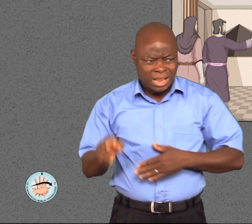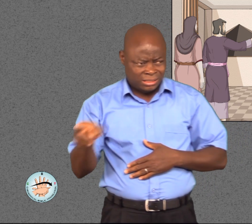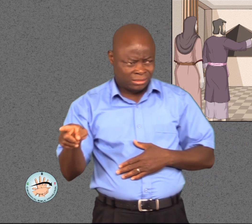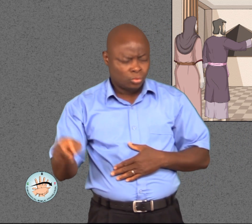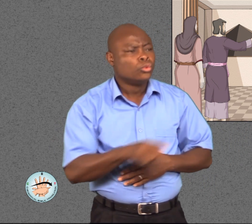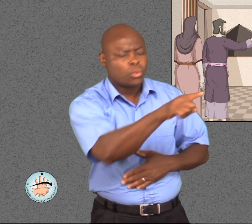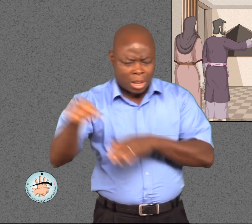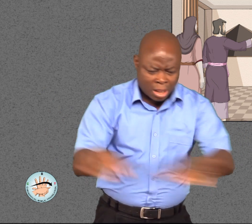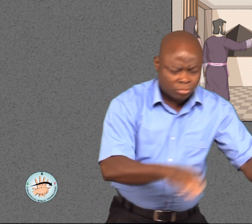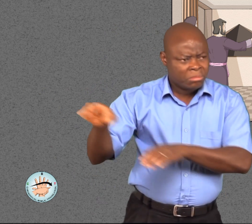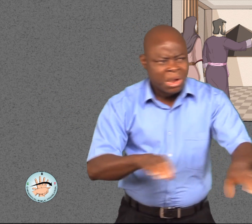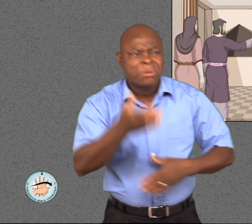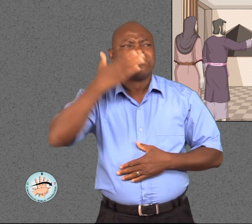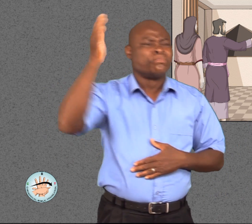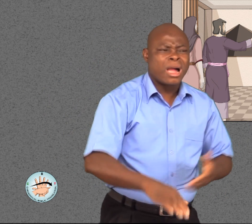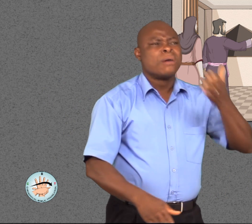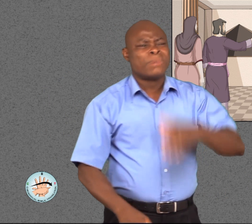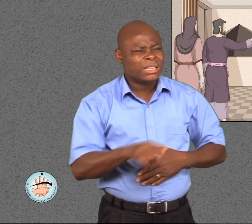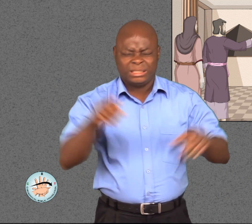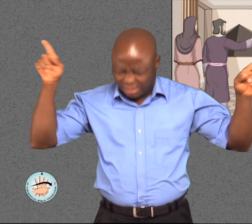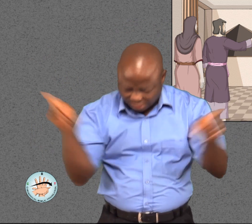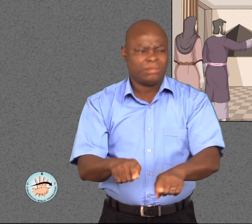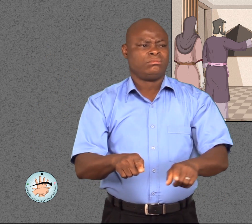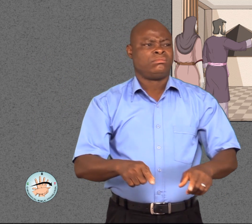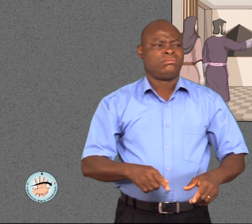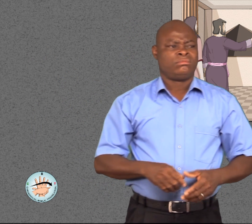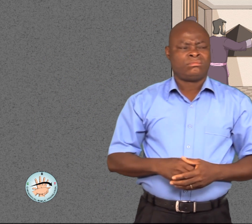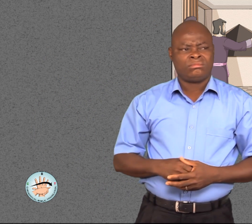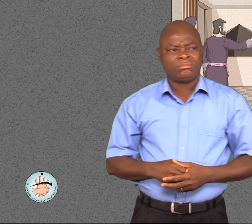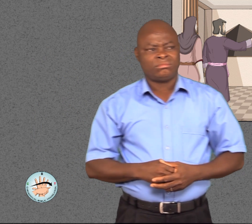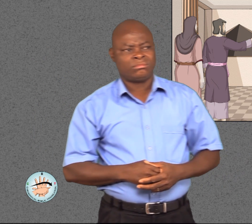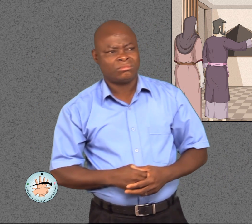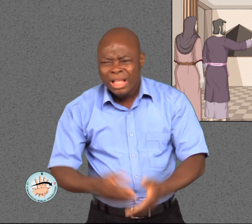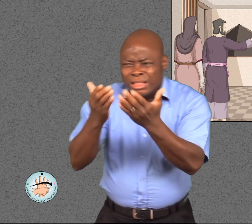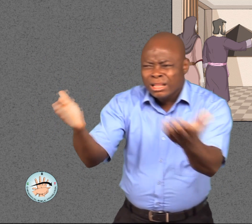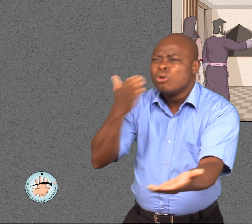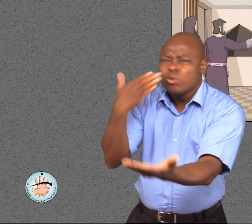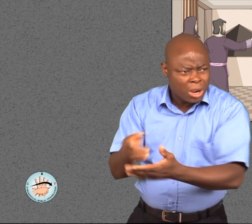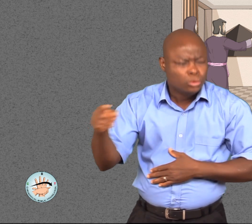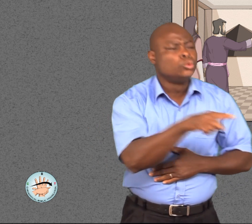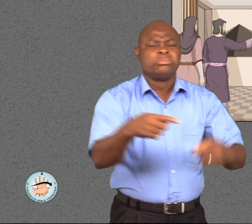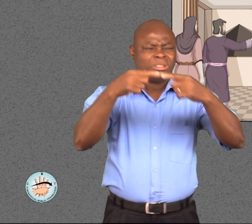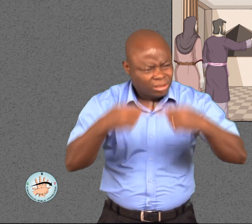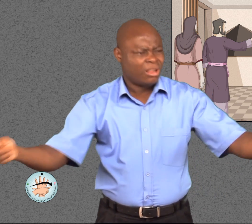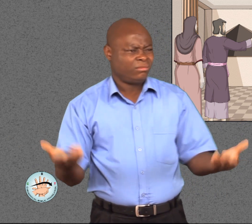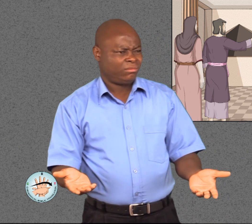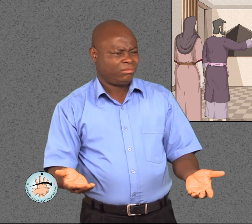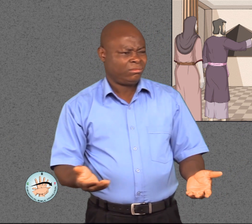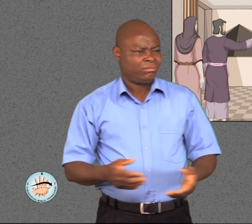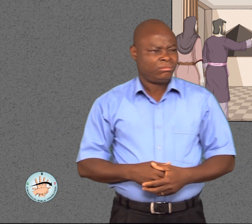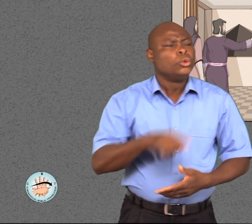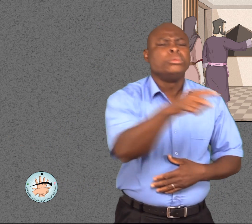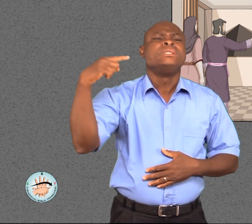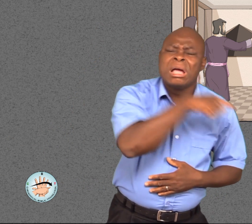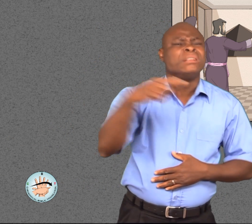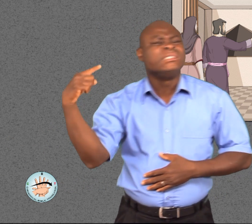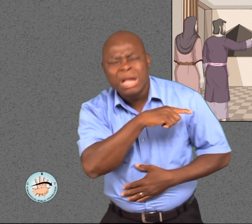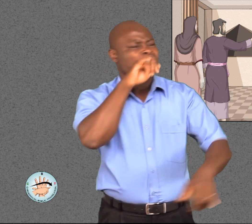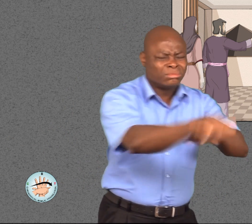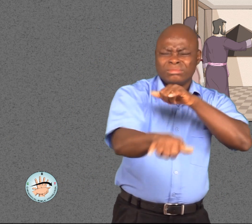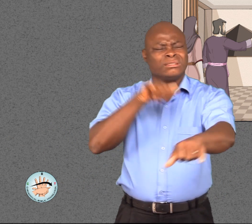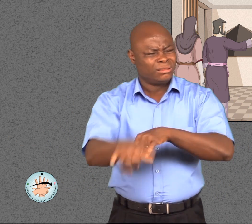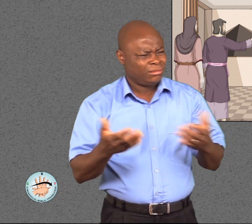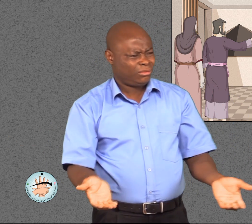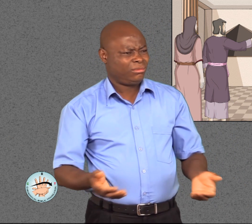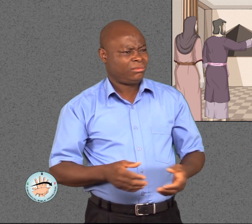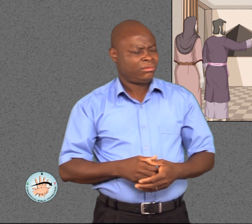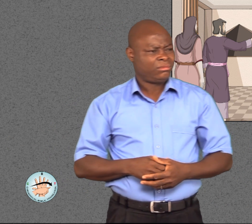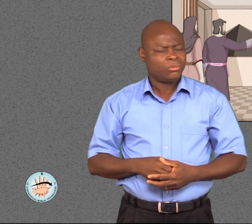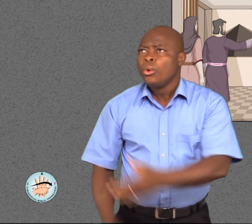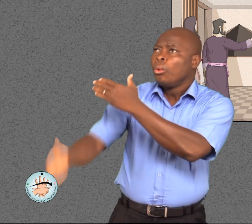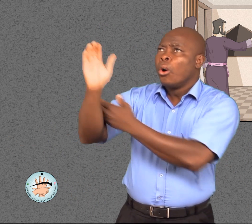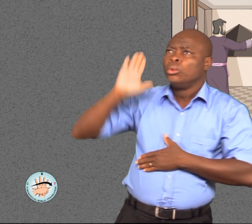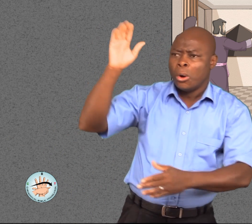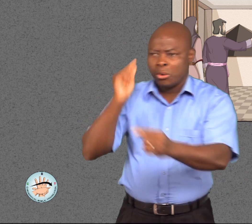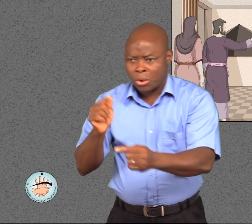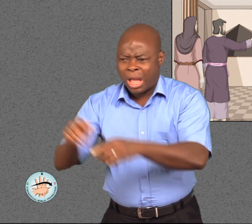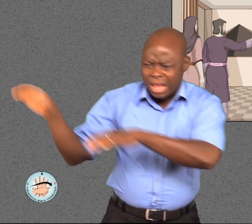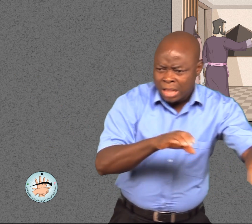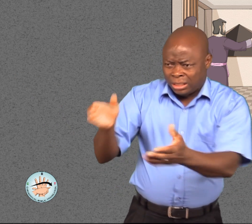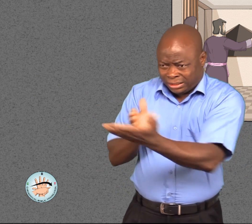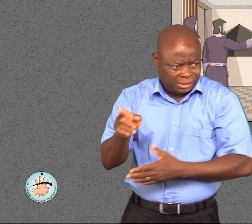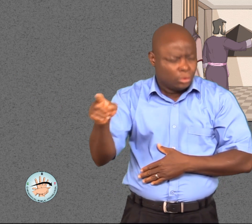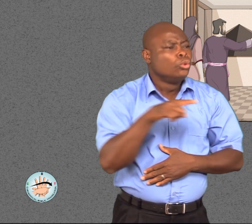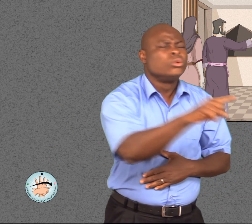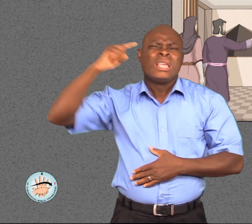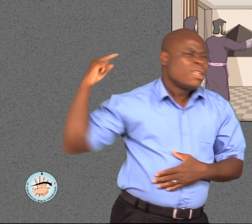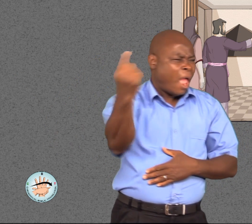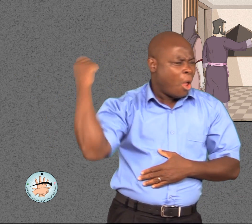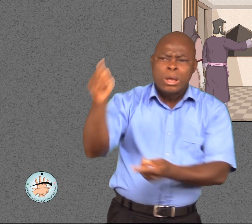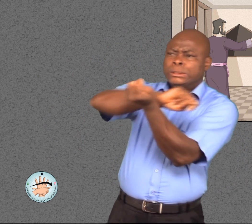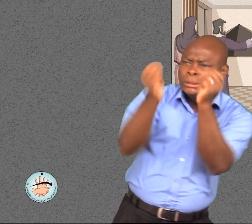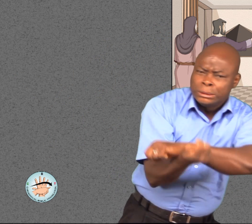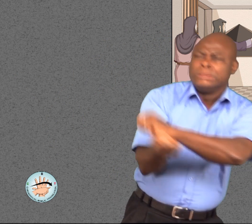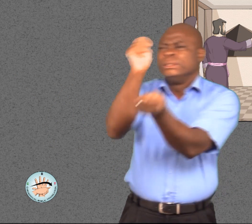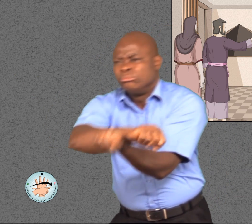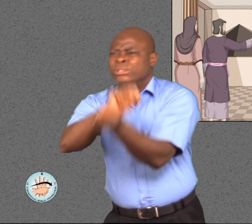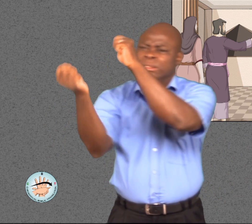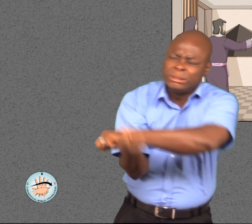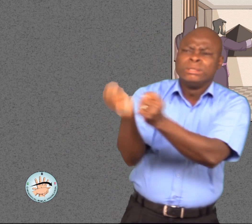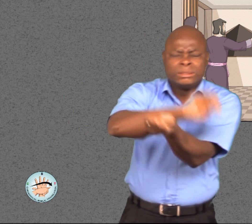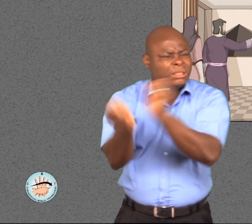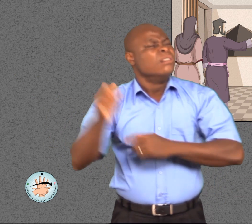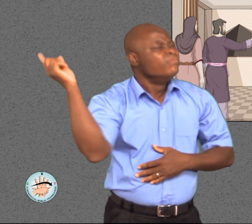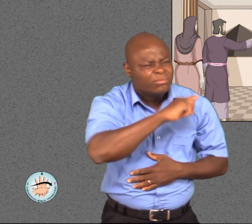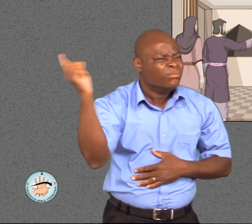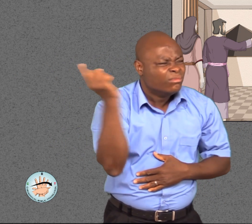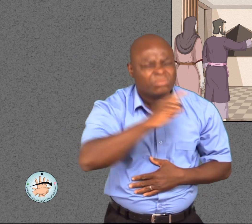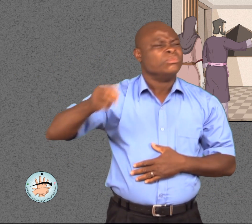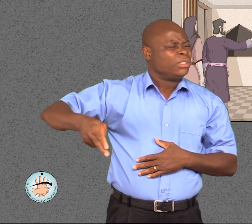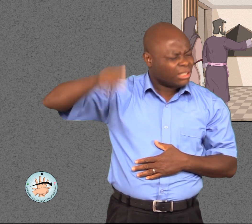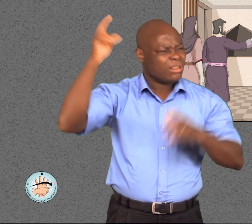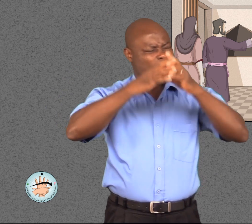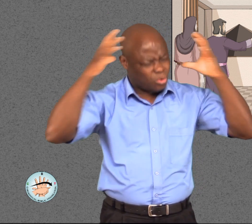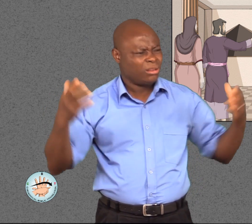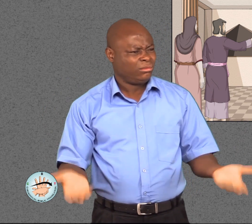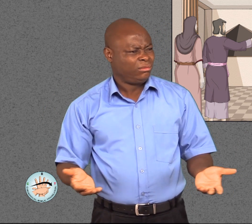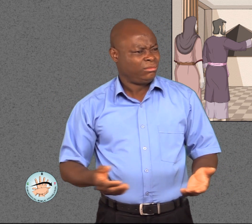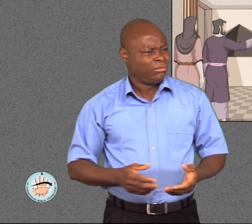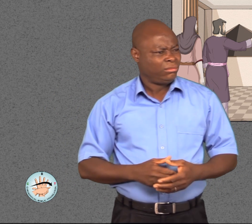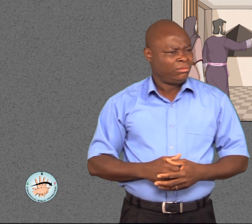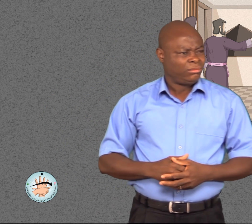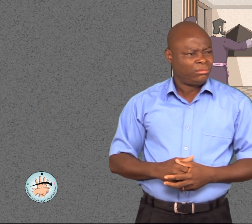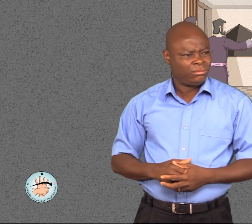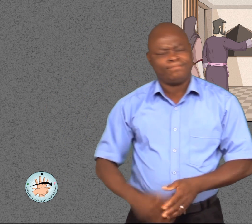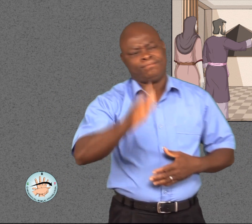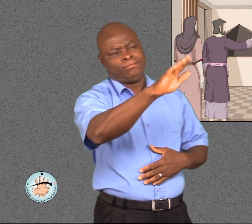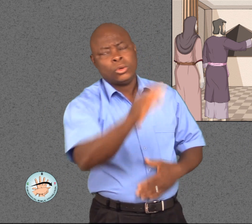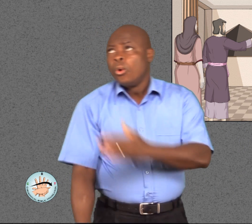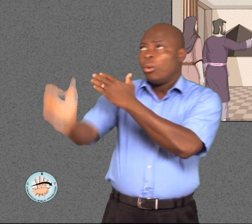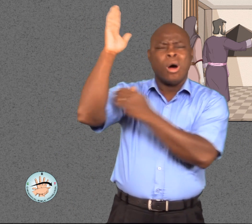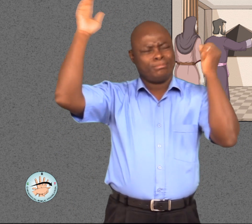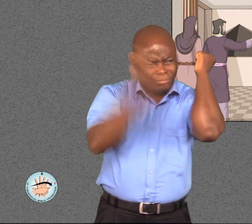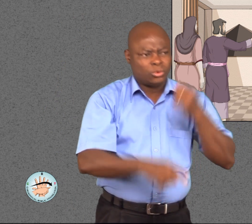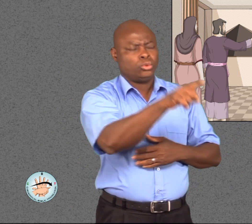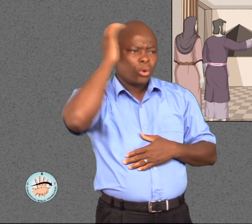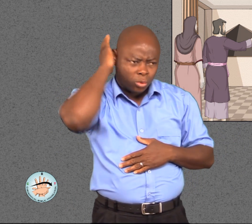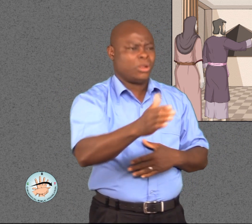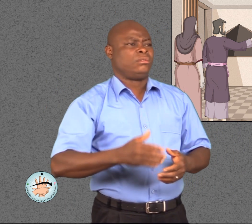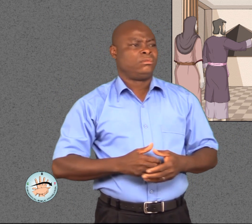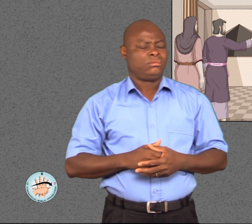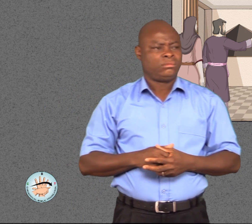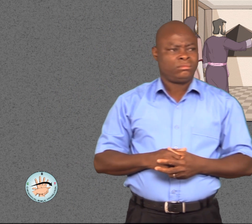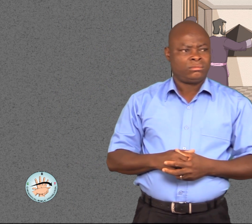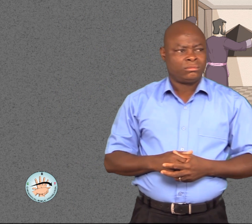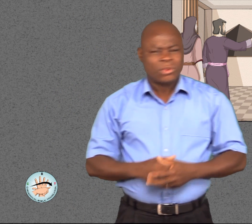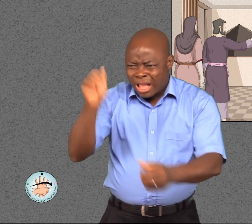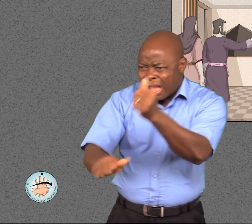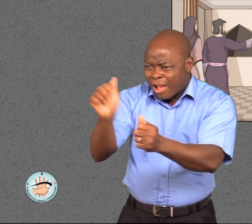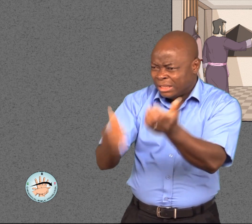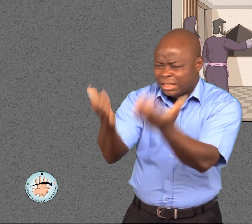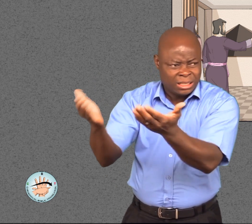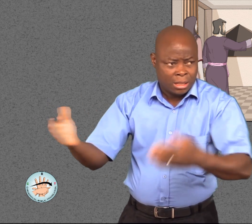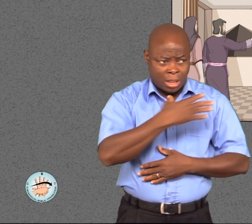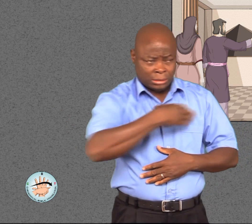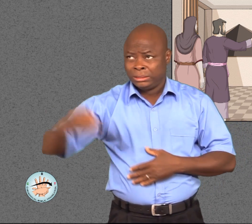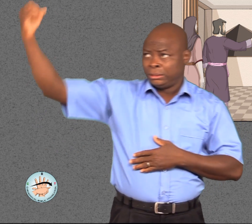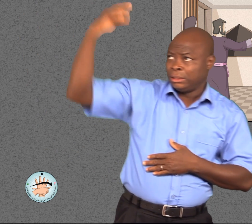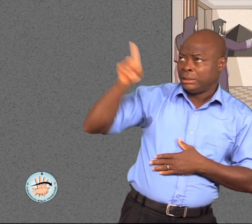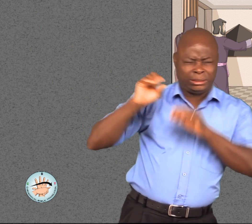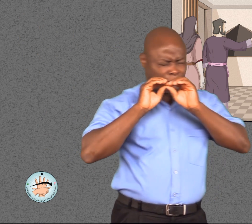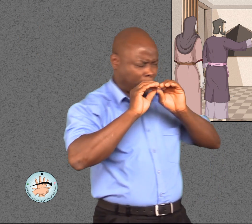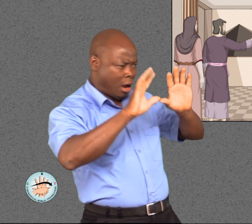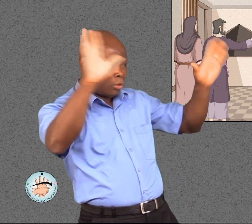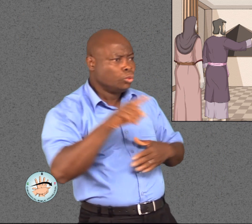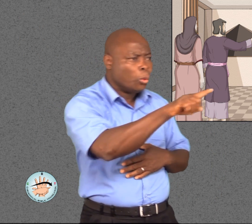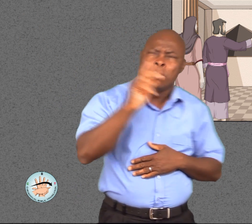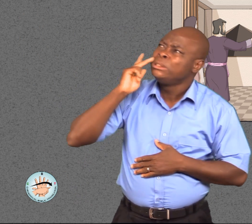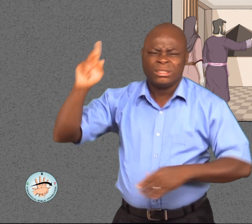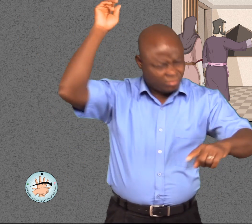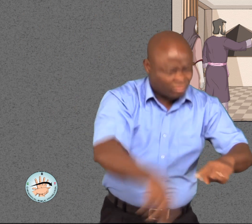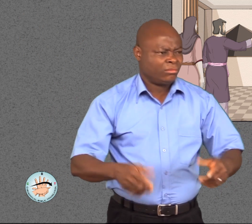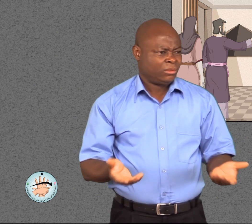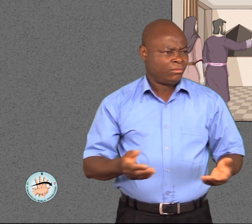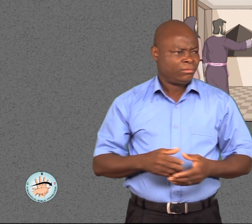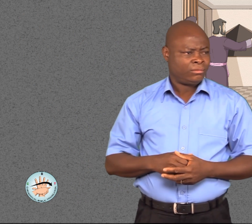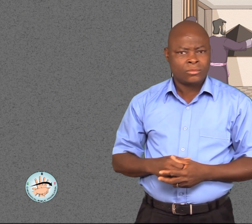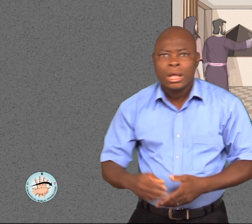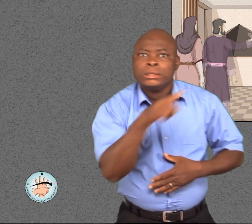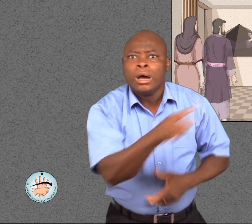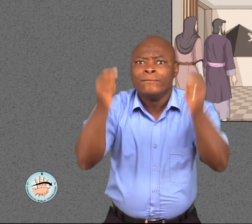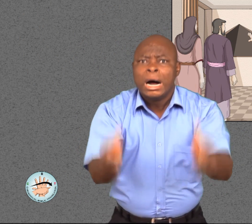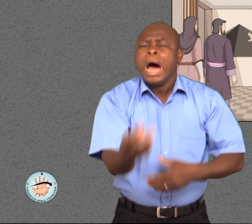Will you never stop perverting the straight ways of the Lord? Now look, the hand of the Lord is against you, and for a time you will be blind and unable to see the light of the sun.”